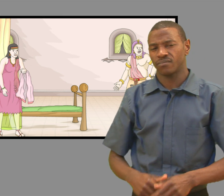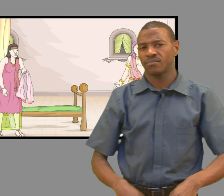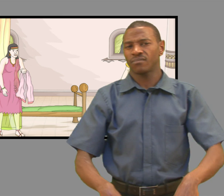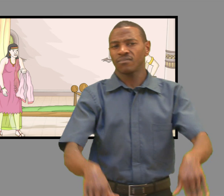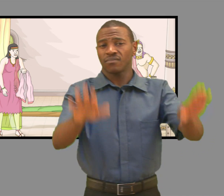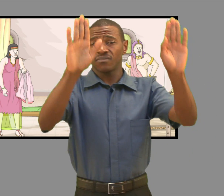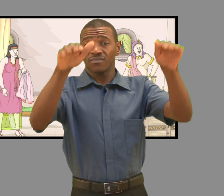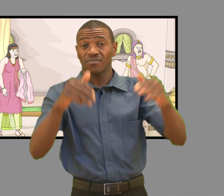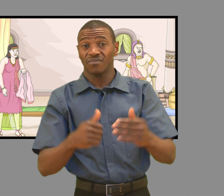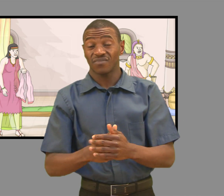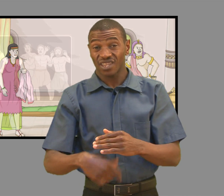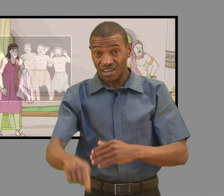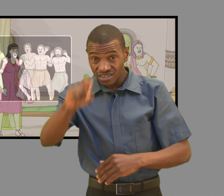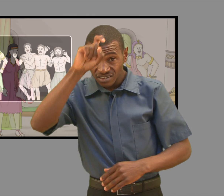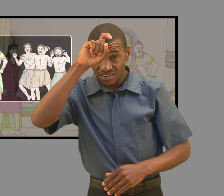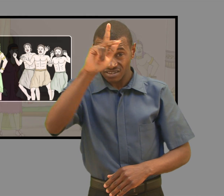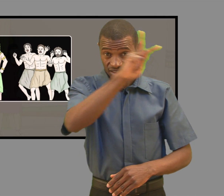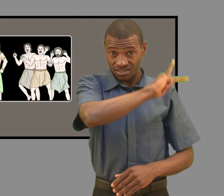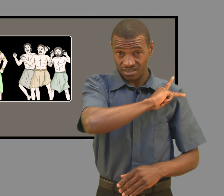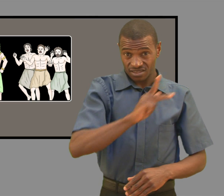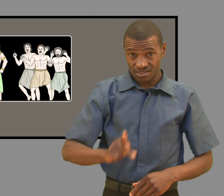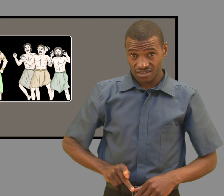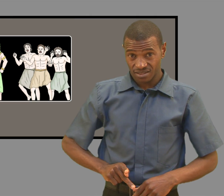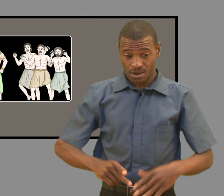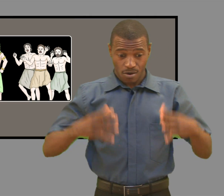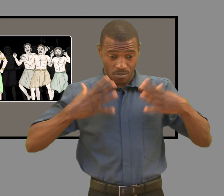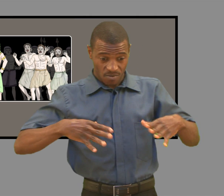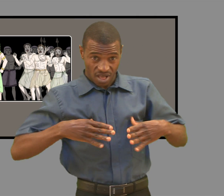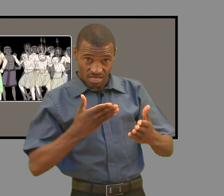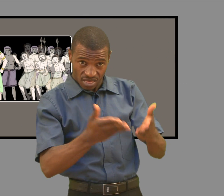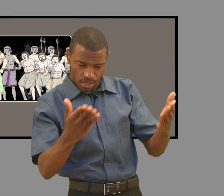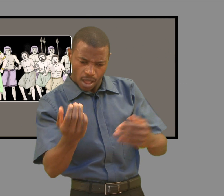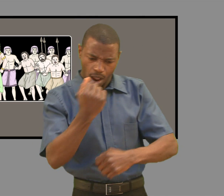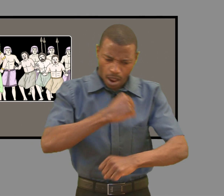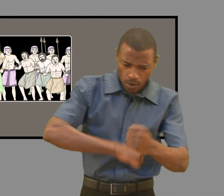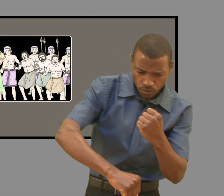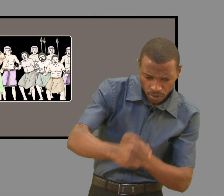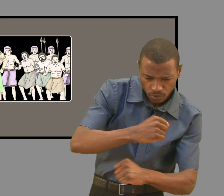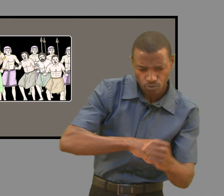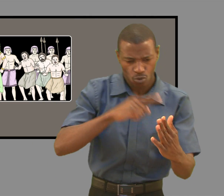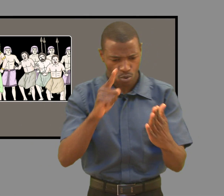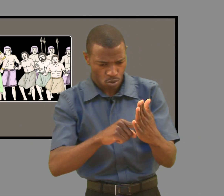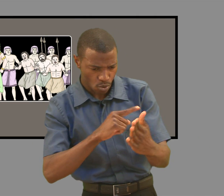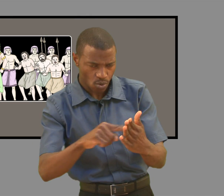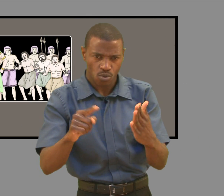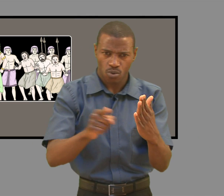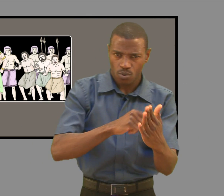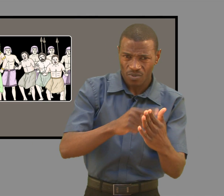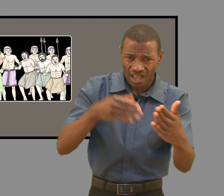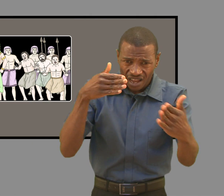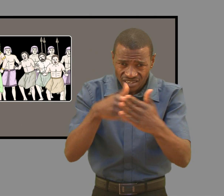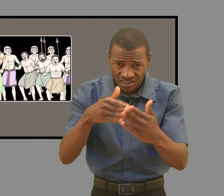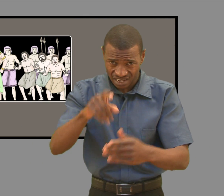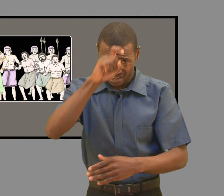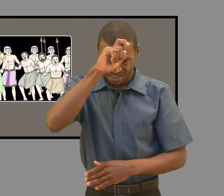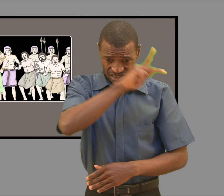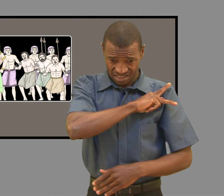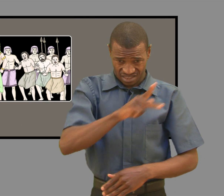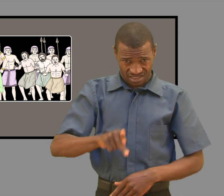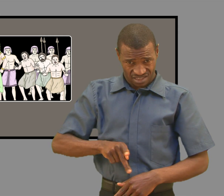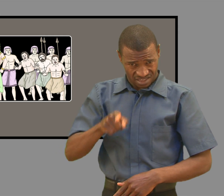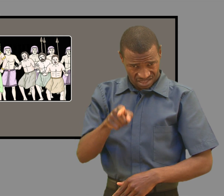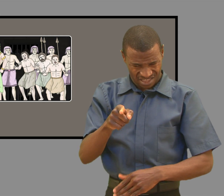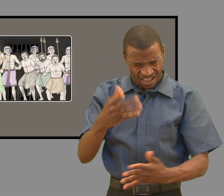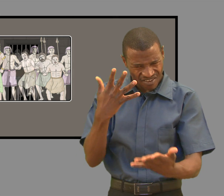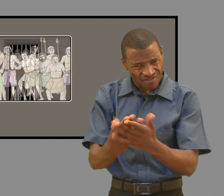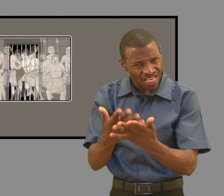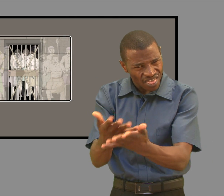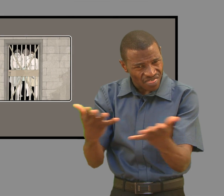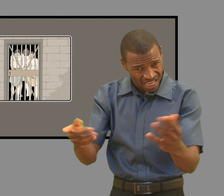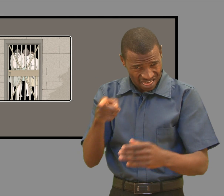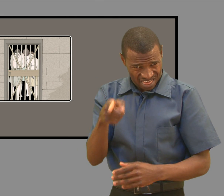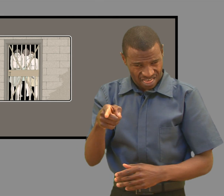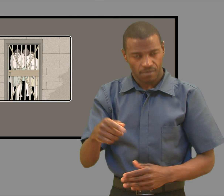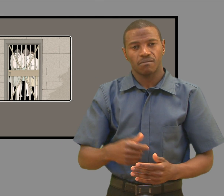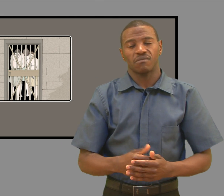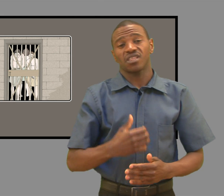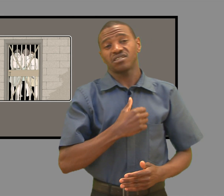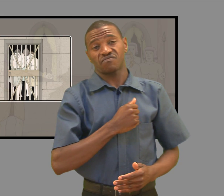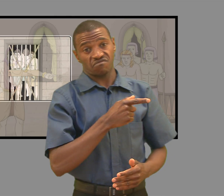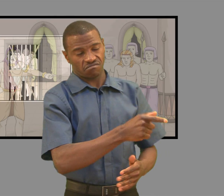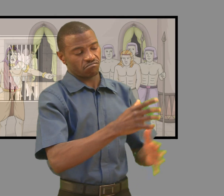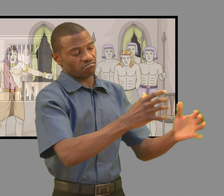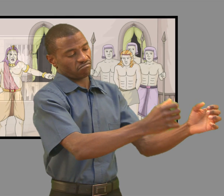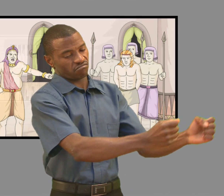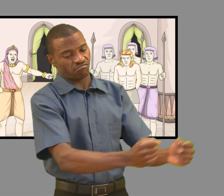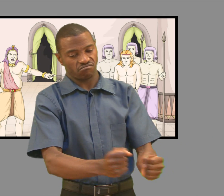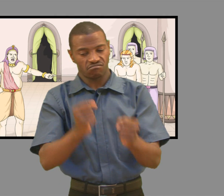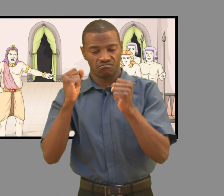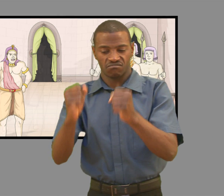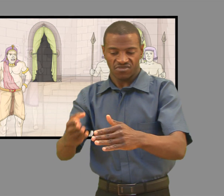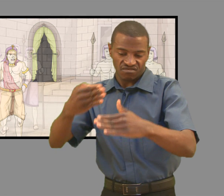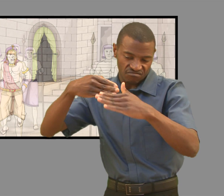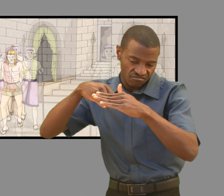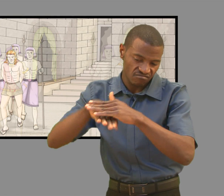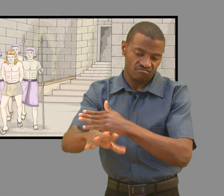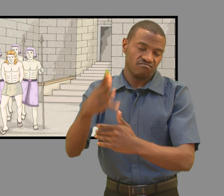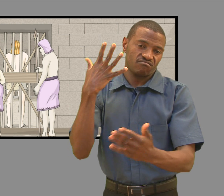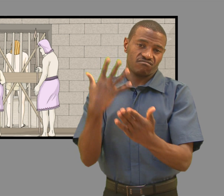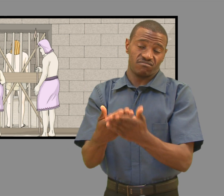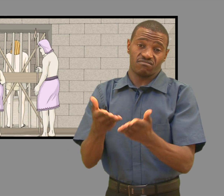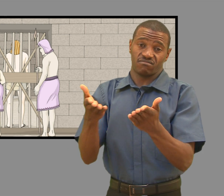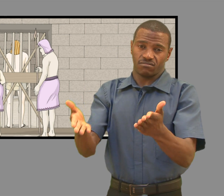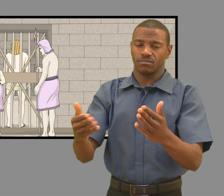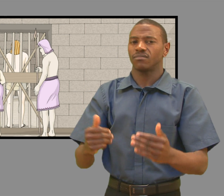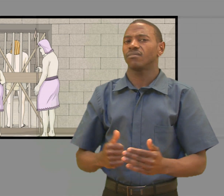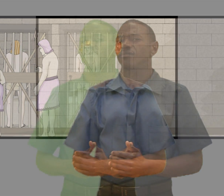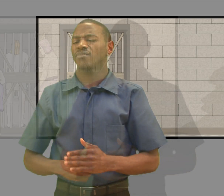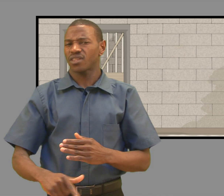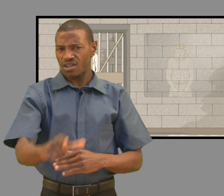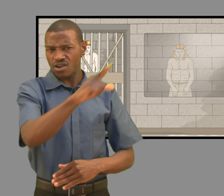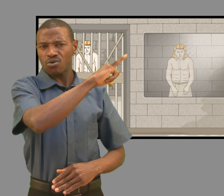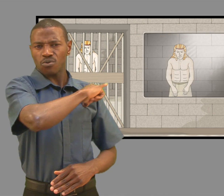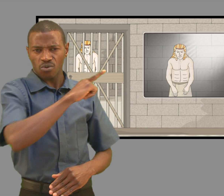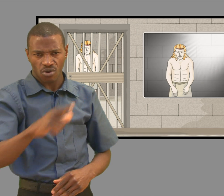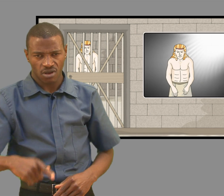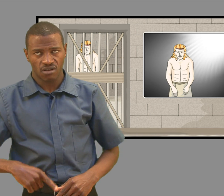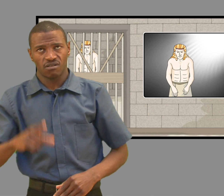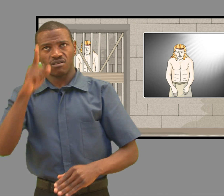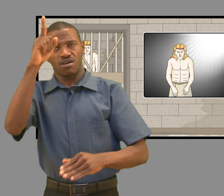So Joseph’s master took him and had him thrown into the prison where the king’s prisoners were confined.